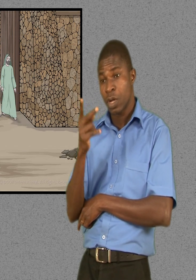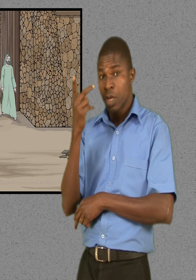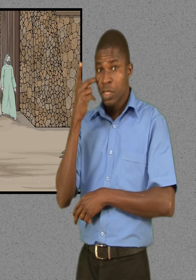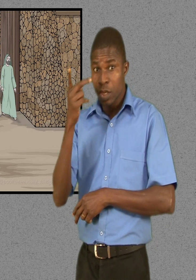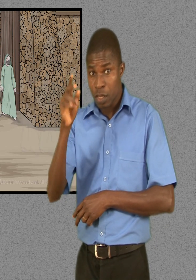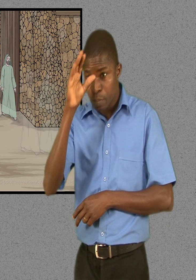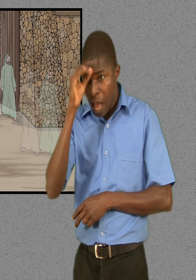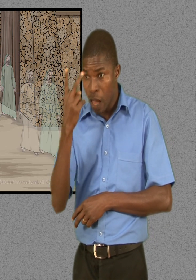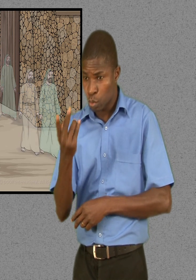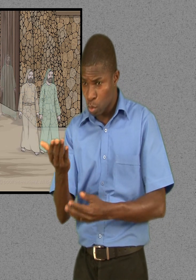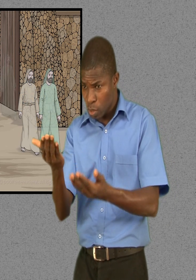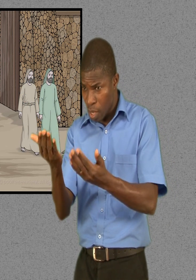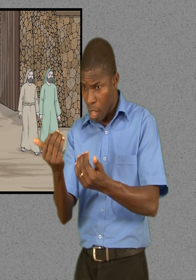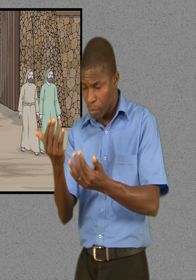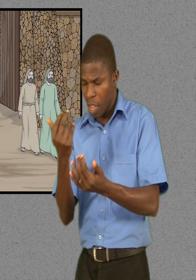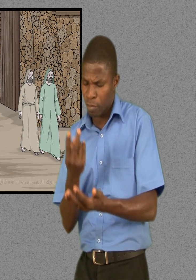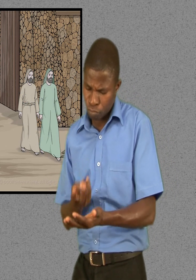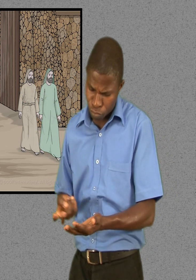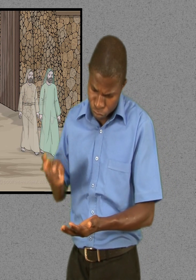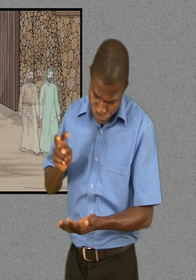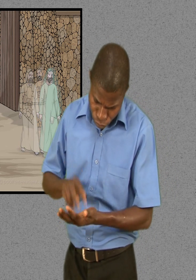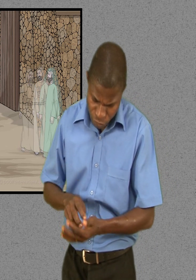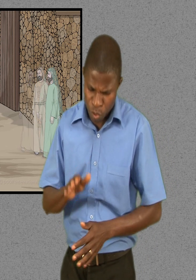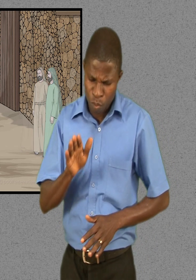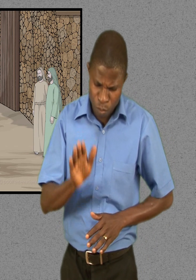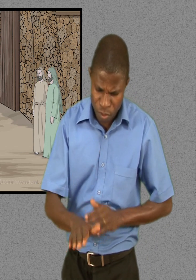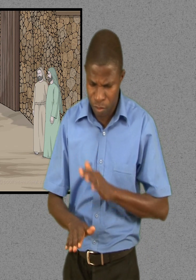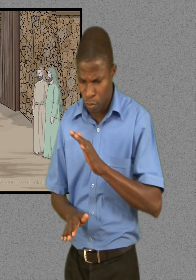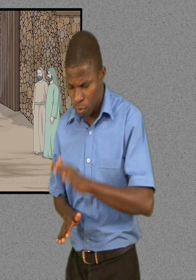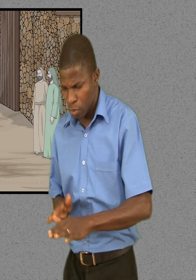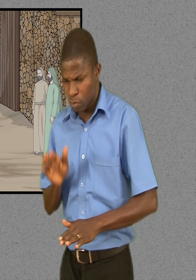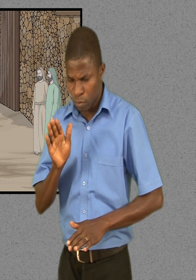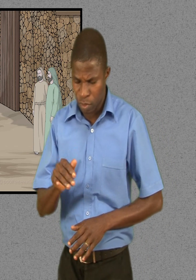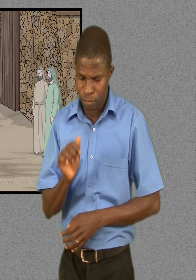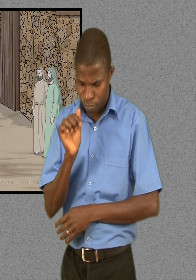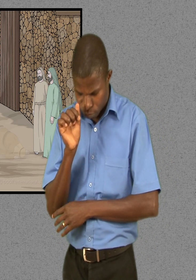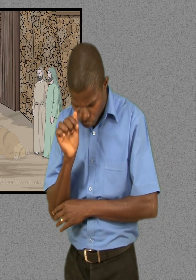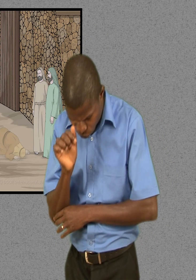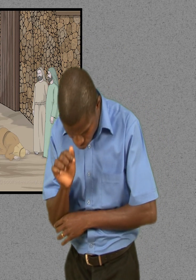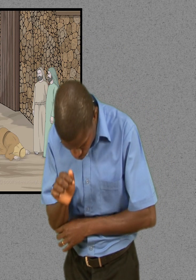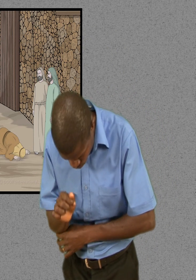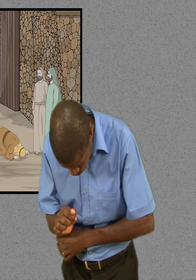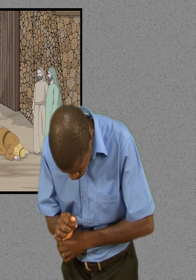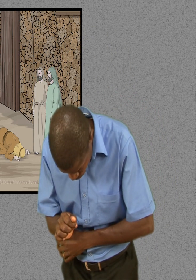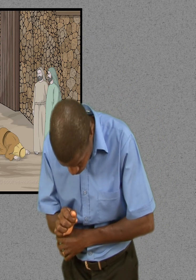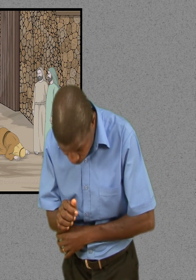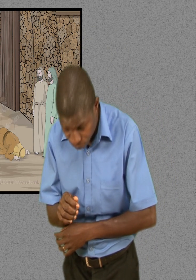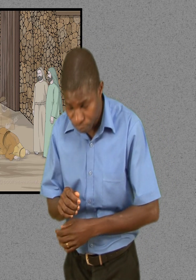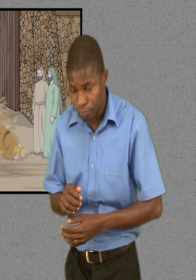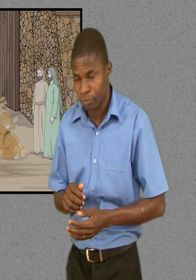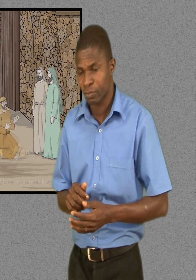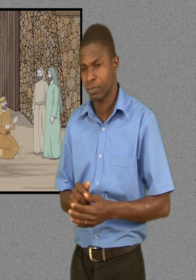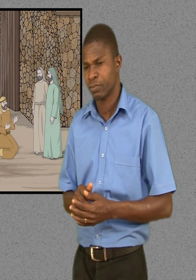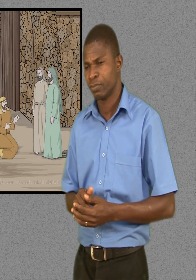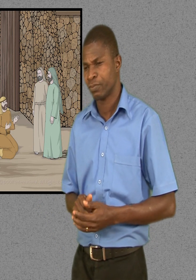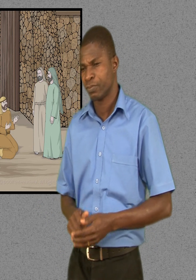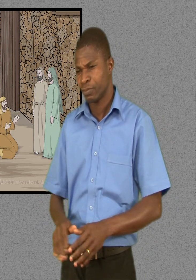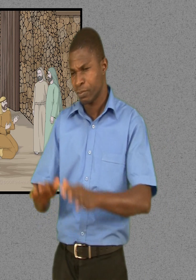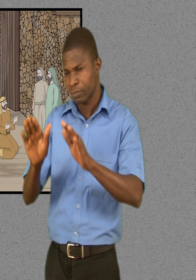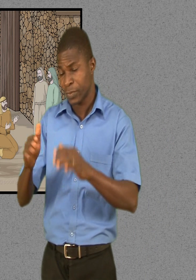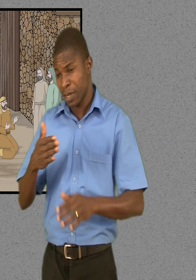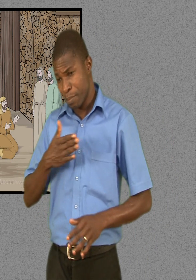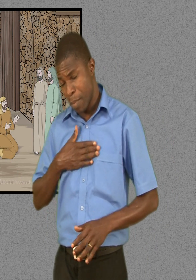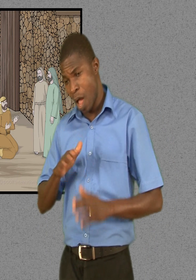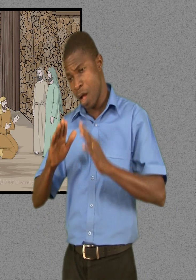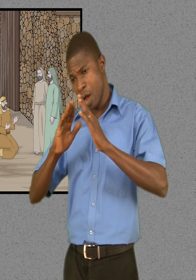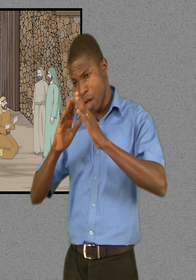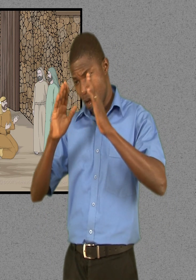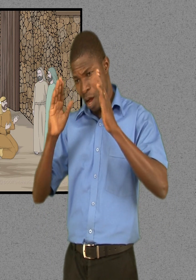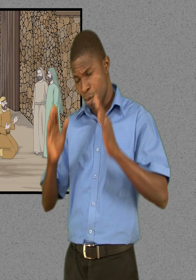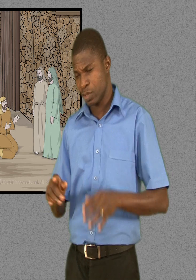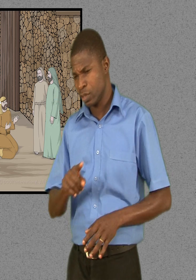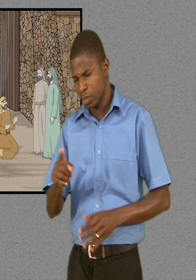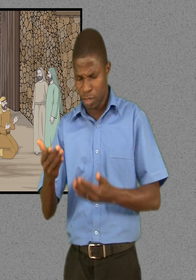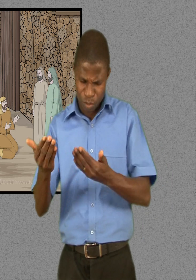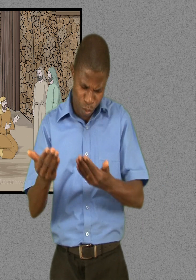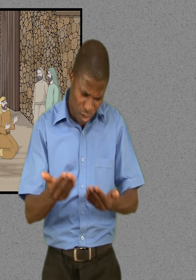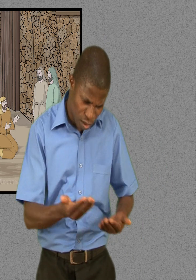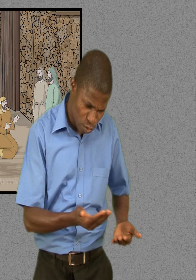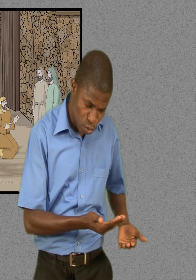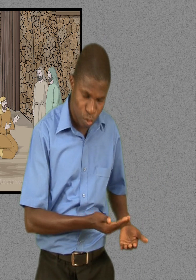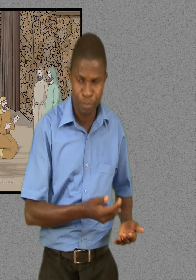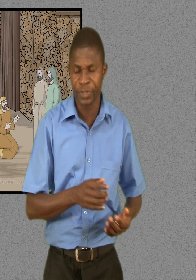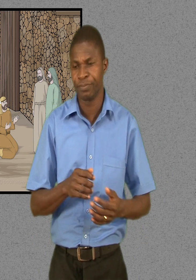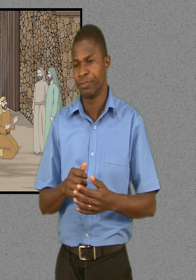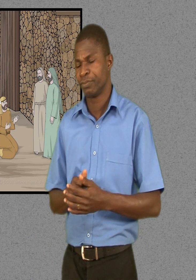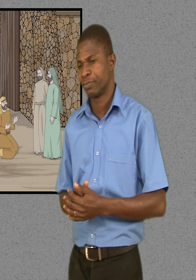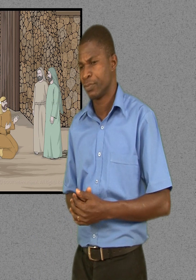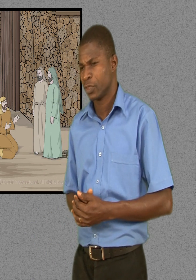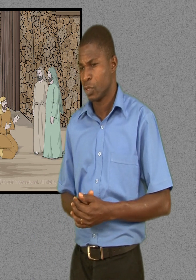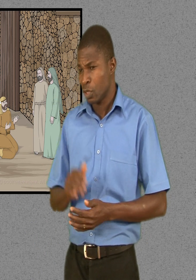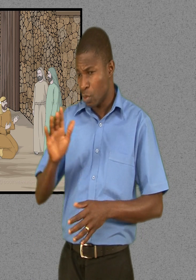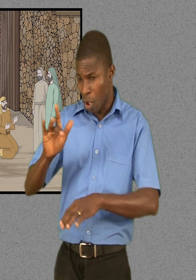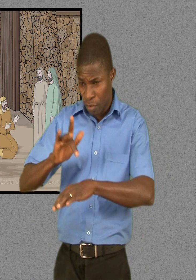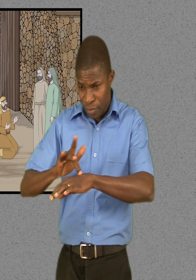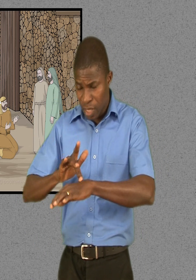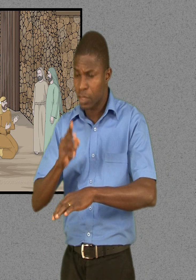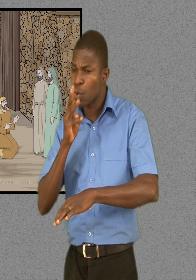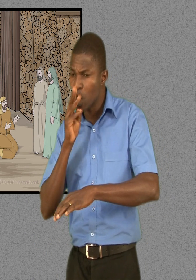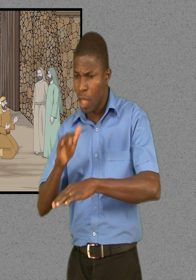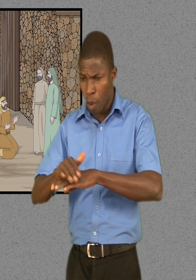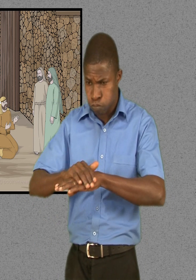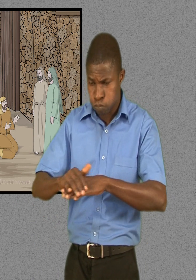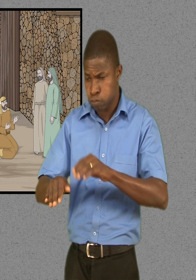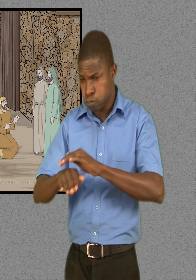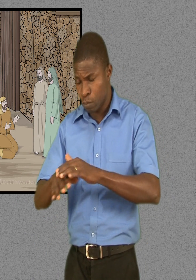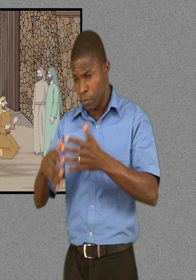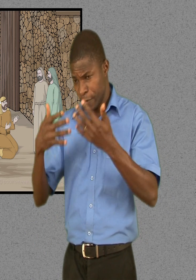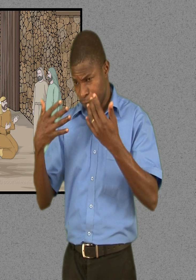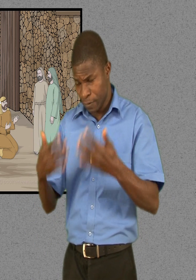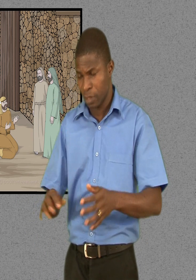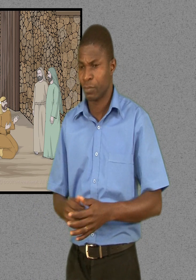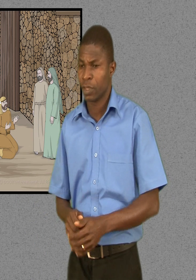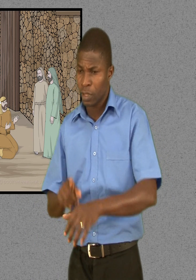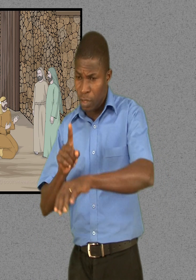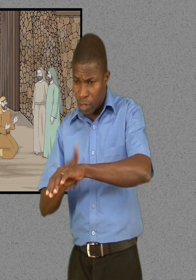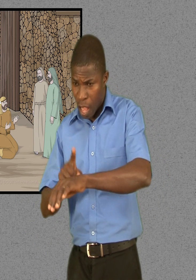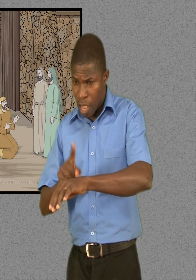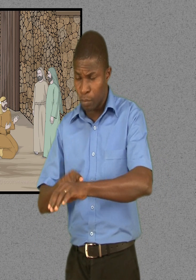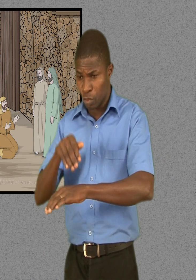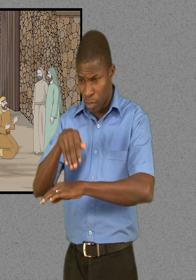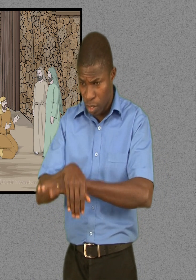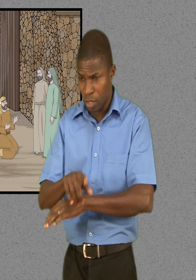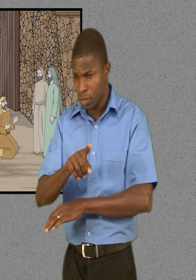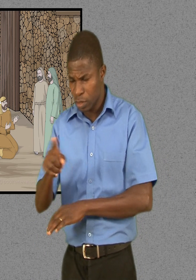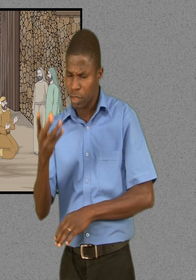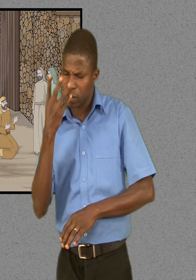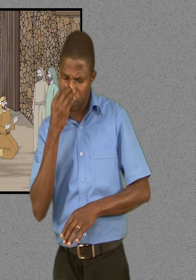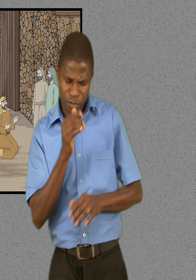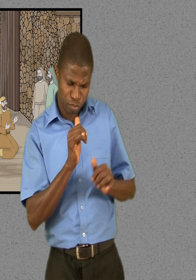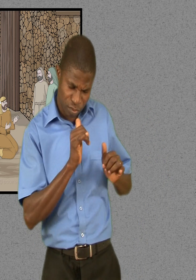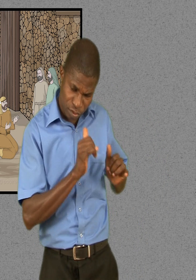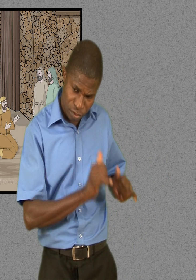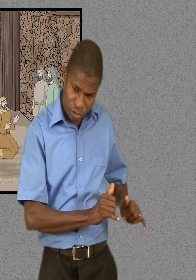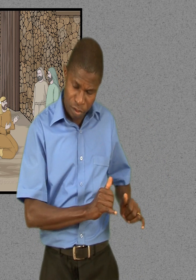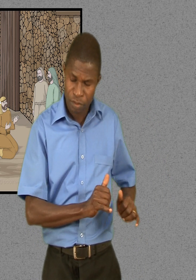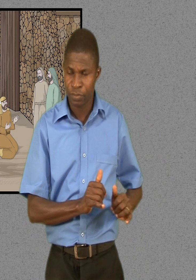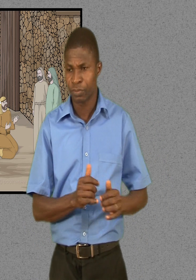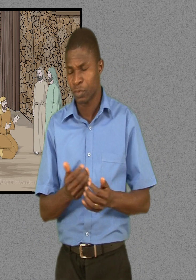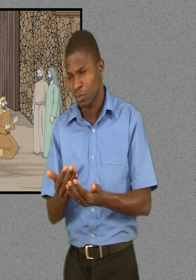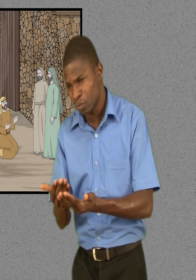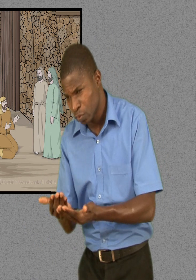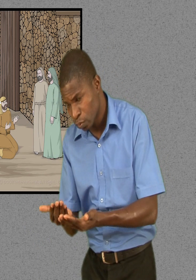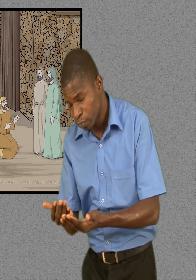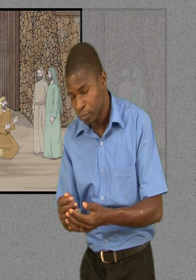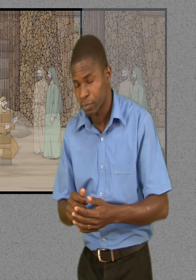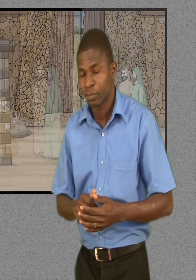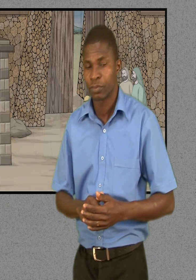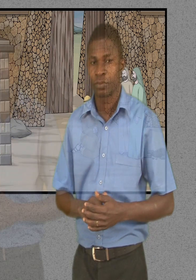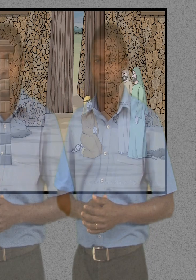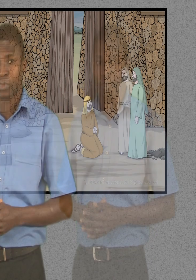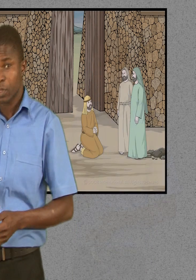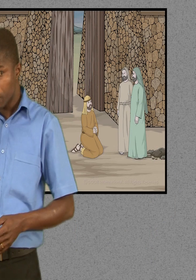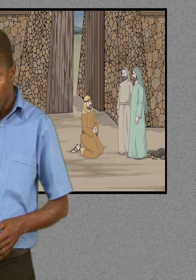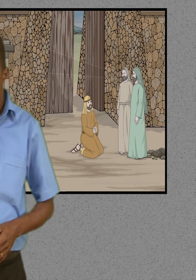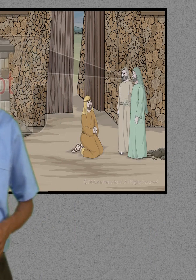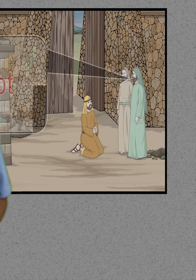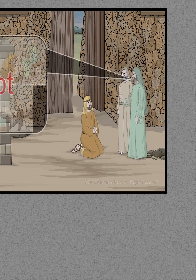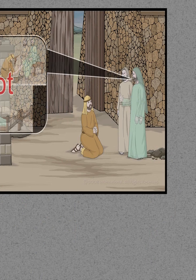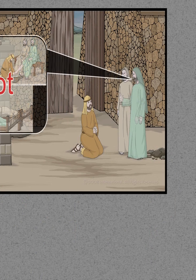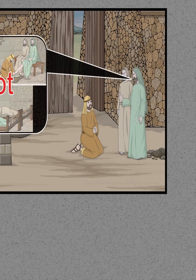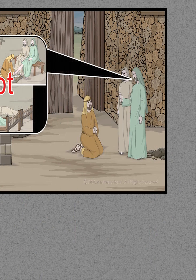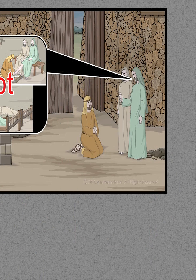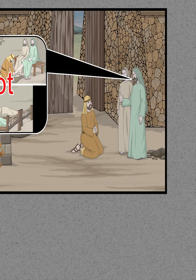When Lot saw them, he got up to meet them, bowed facedown, and said, “My lords, please turn aside into the house of your servant; wash your feet and spend the night. Then you can rise early and go on your way.”